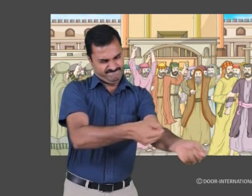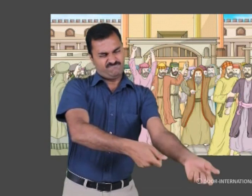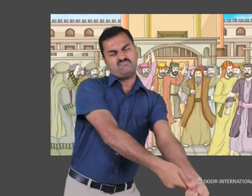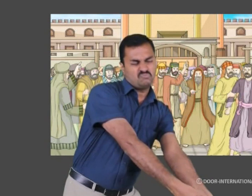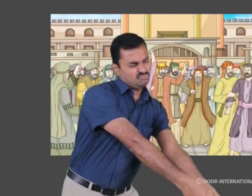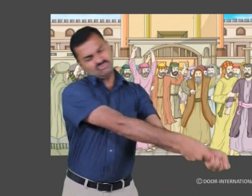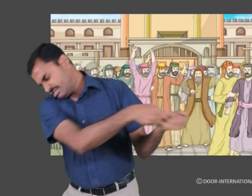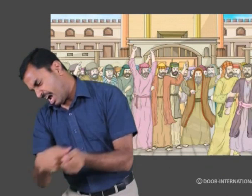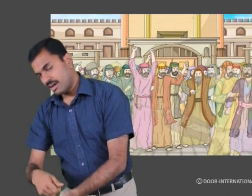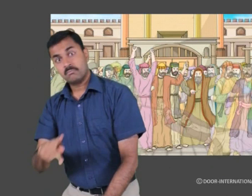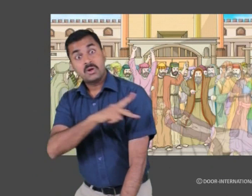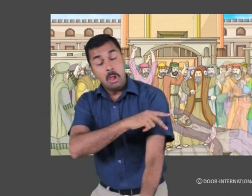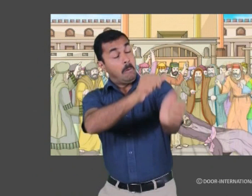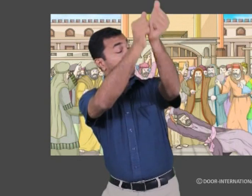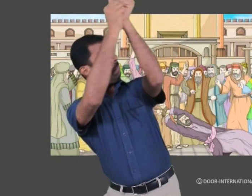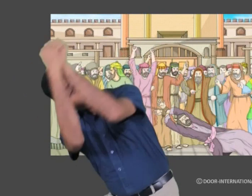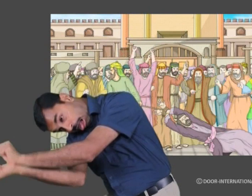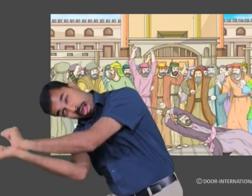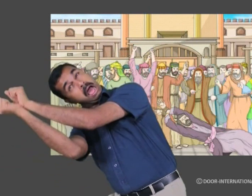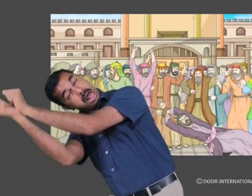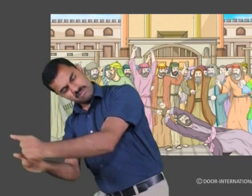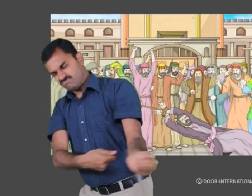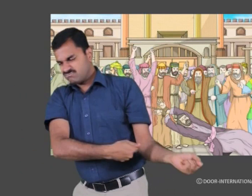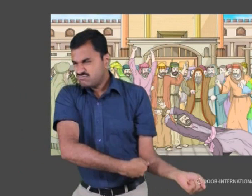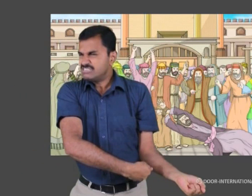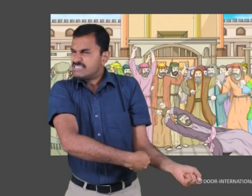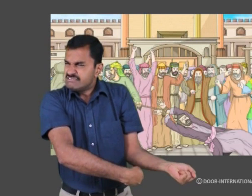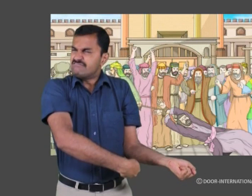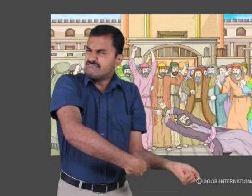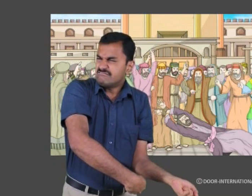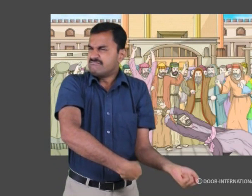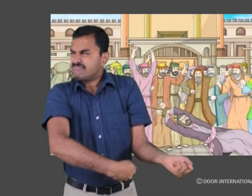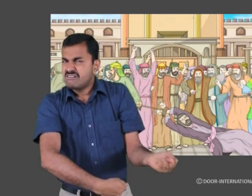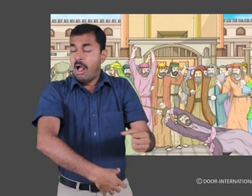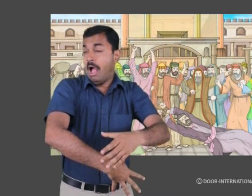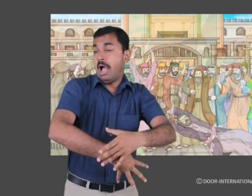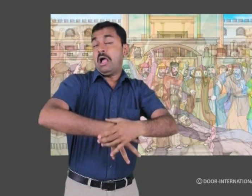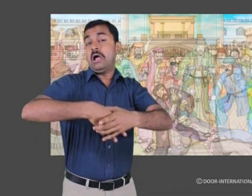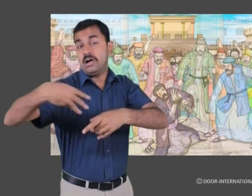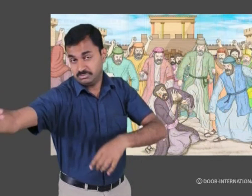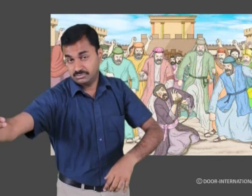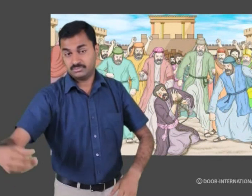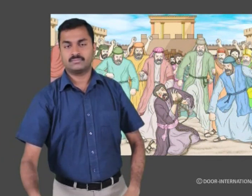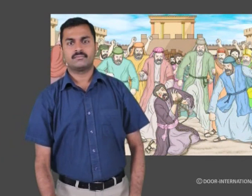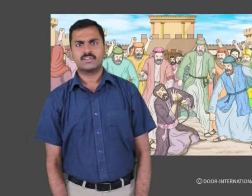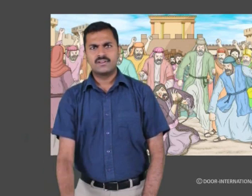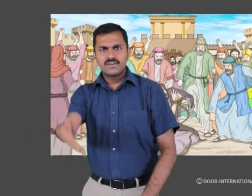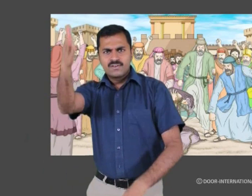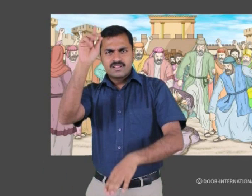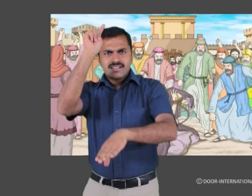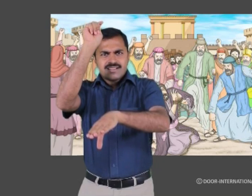They seized Paul and dragged him out of the temple, and at once the gates were shut.